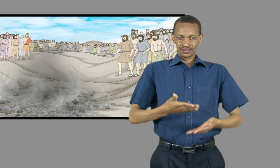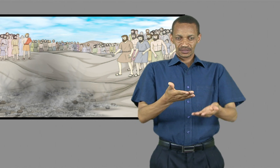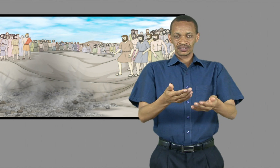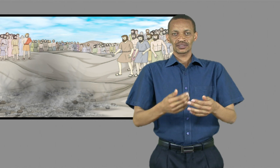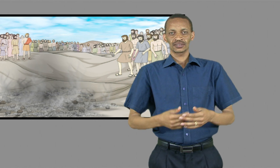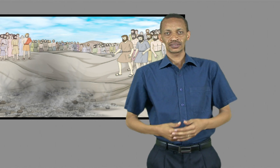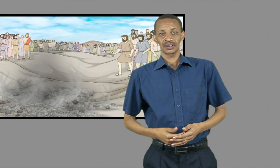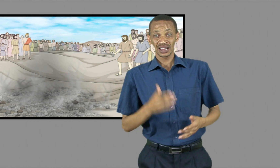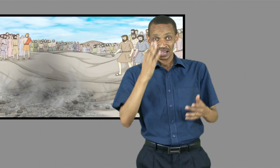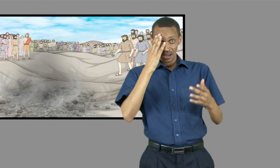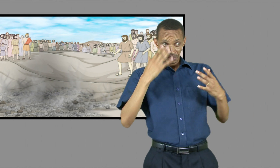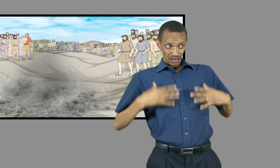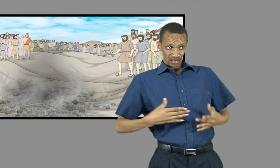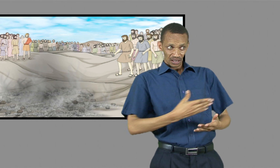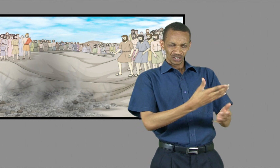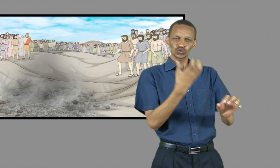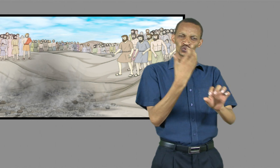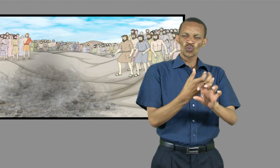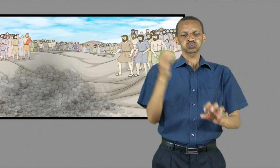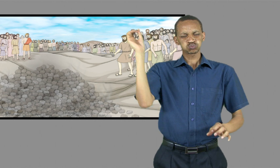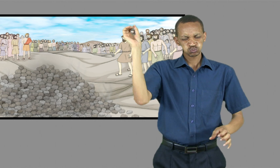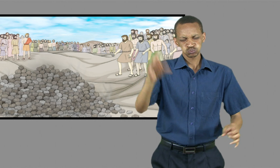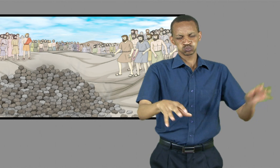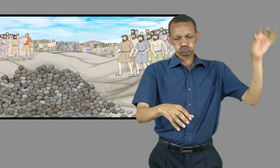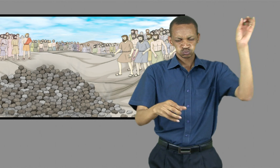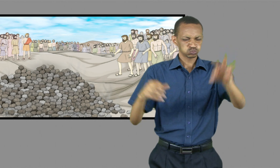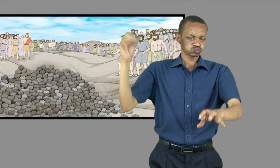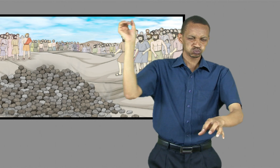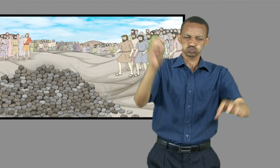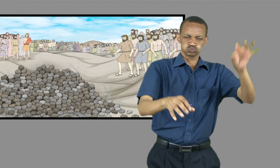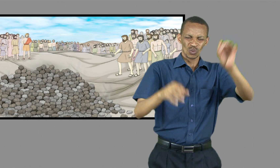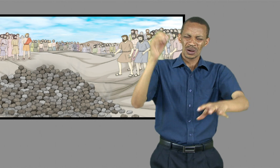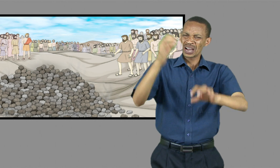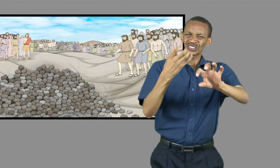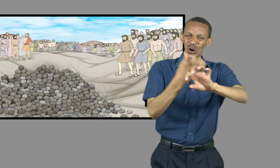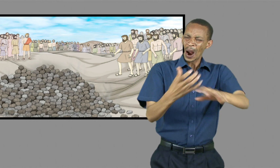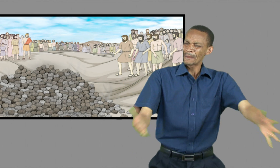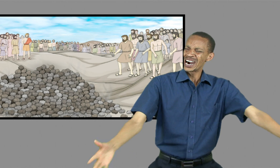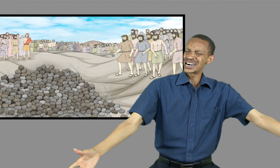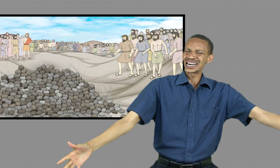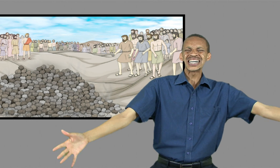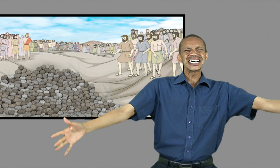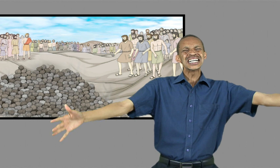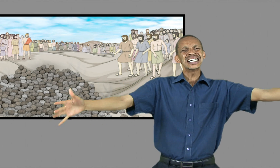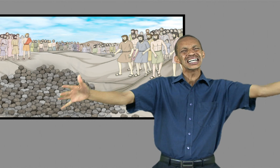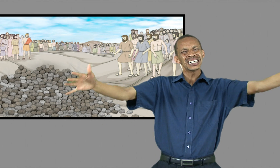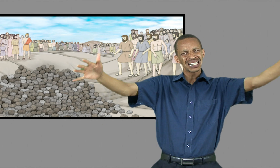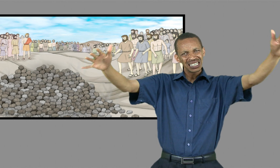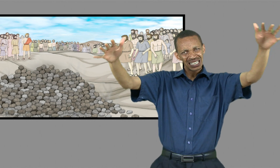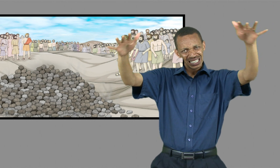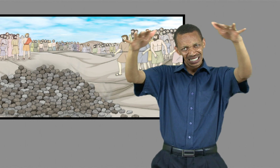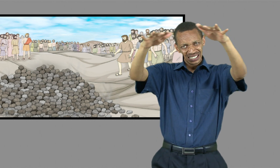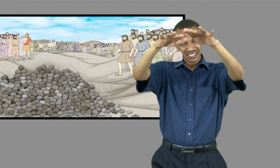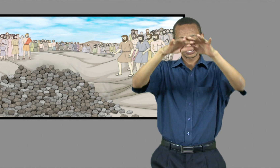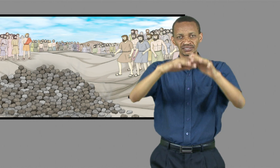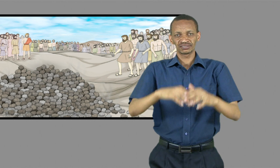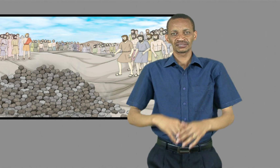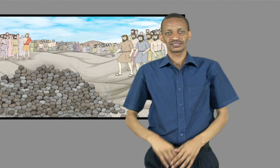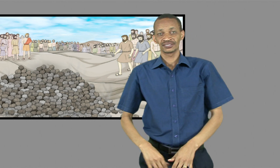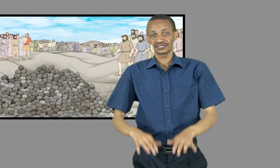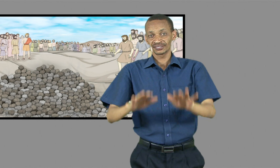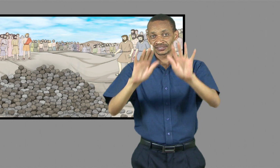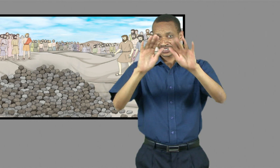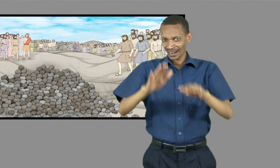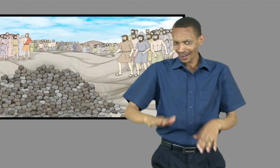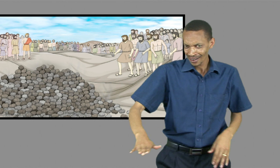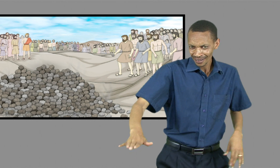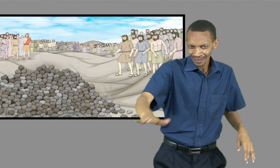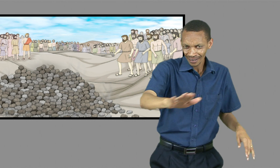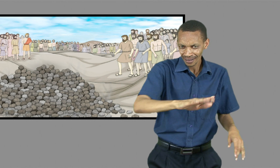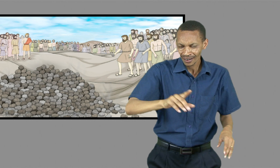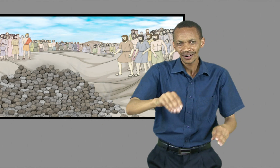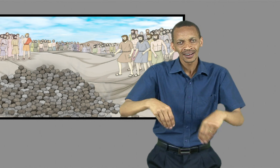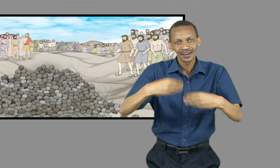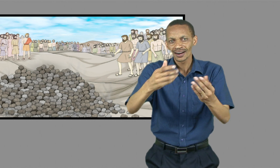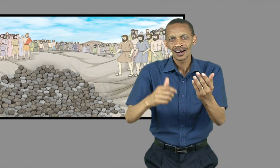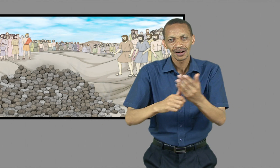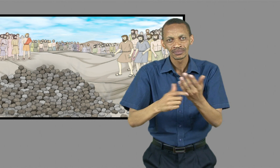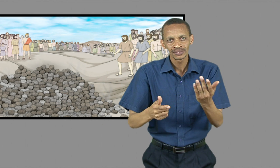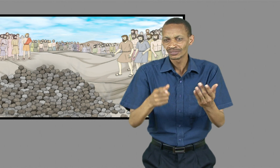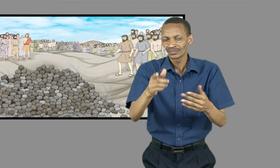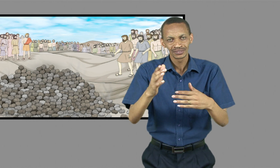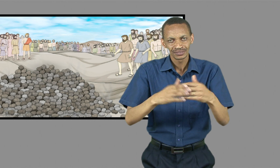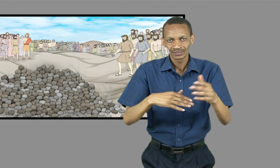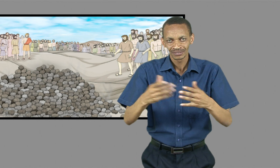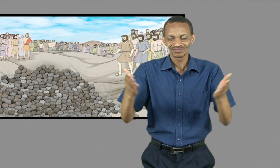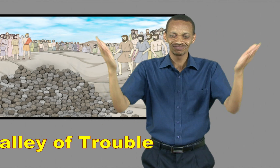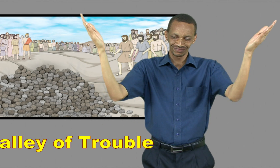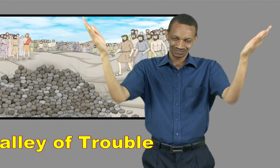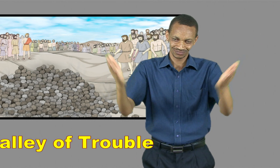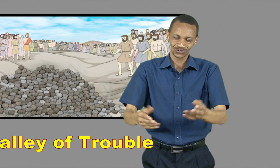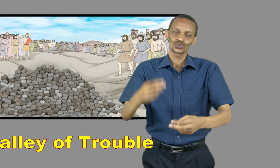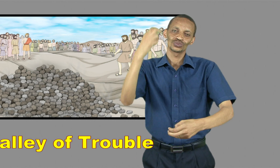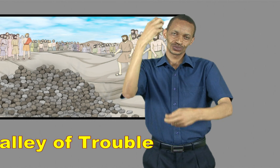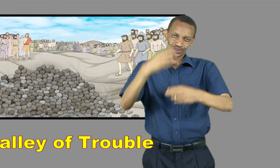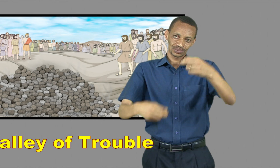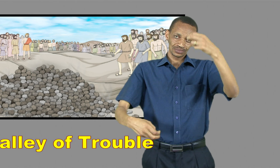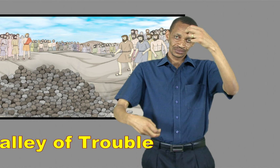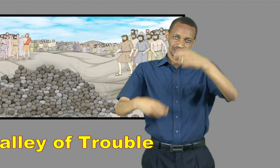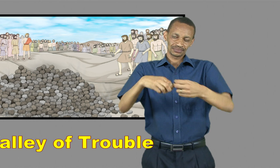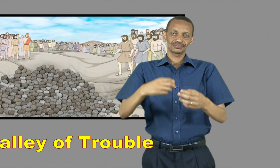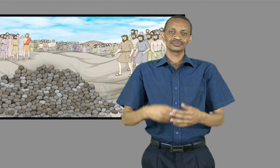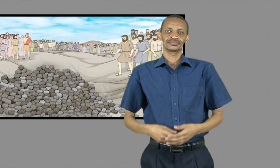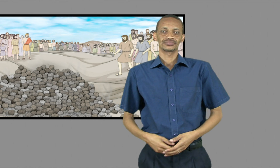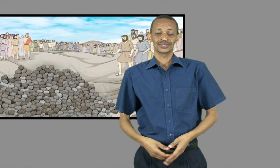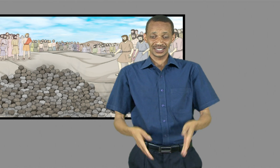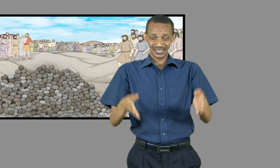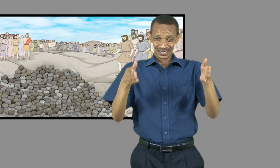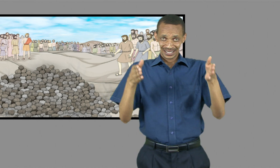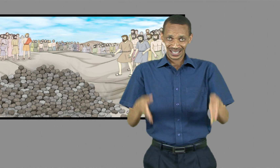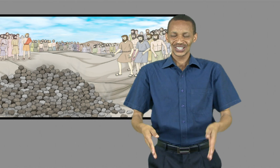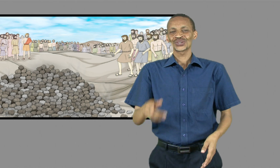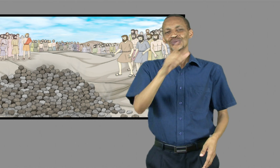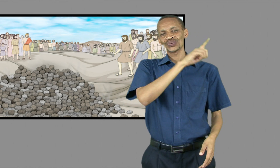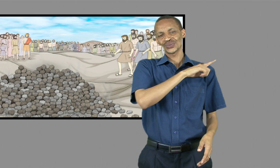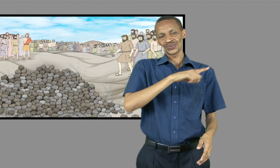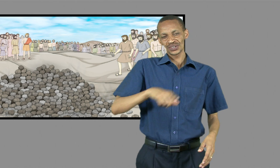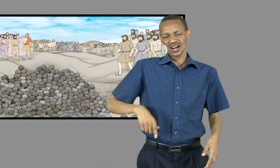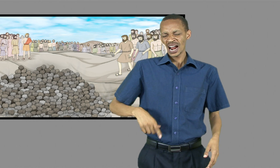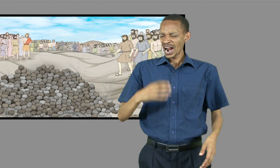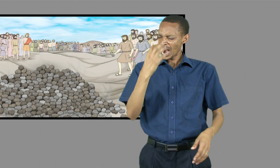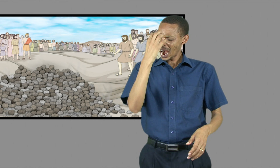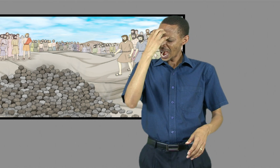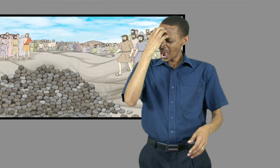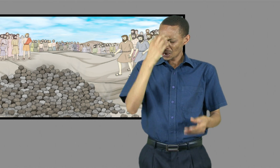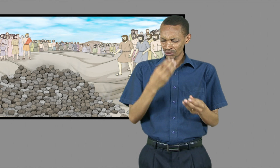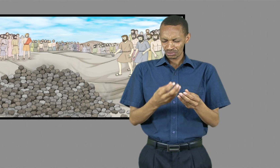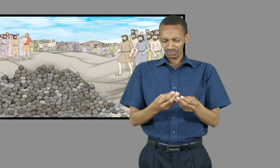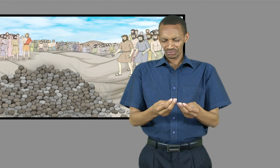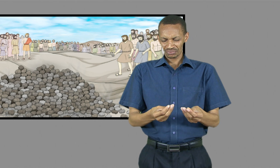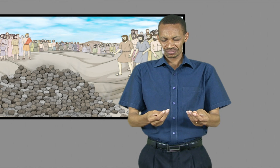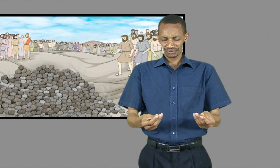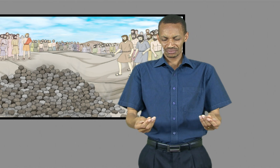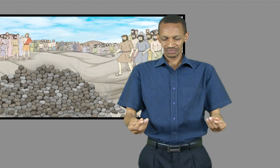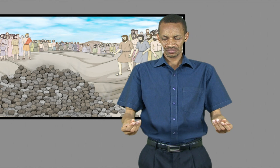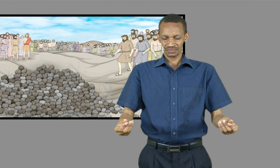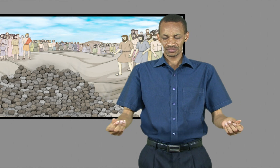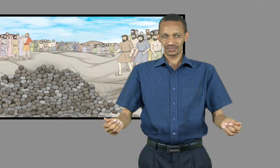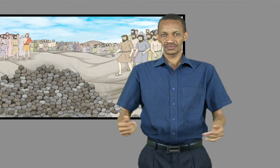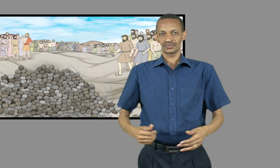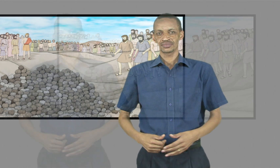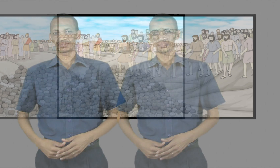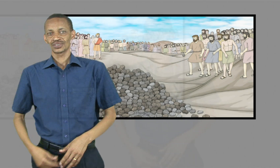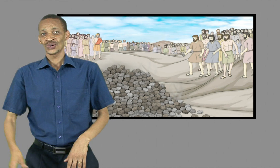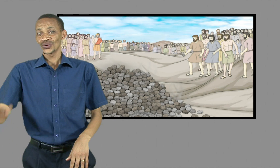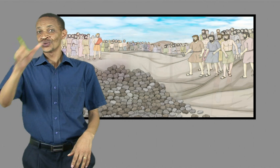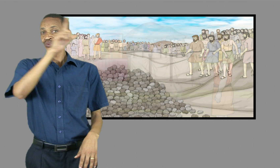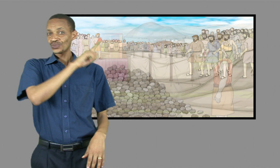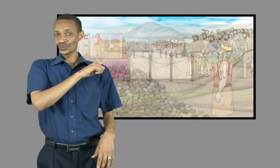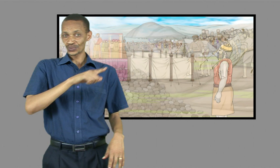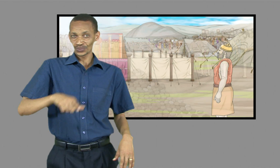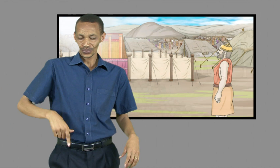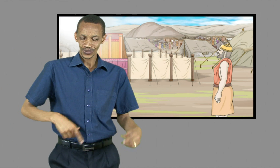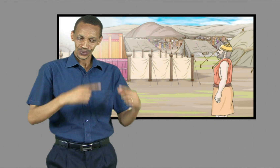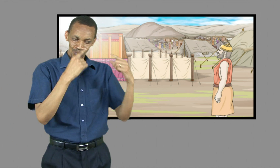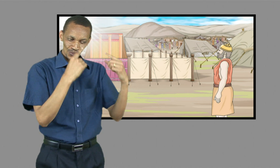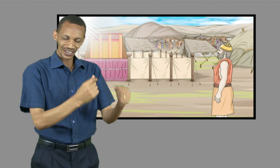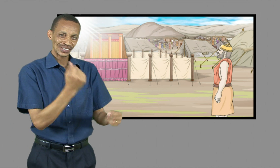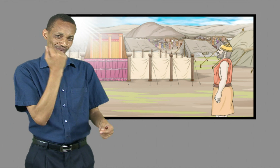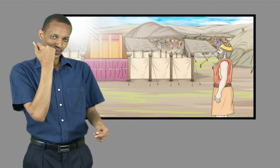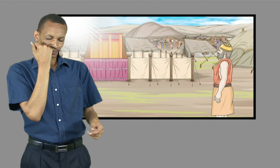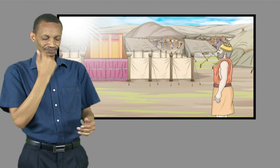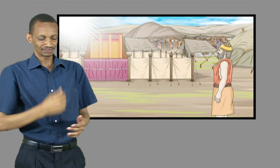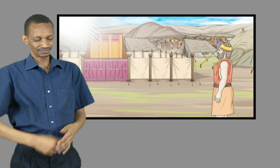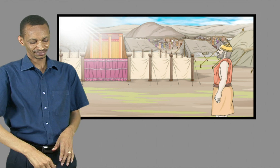And they heaped over Achan a large pile of rocks that remains to this day. So the LORD turned from His burning anger. Therefore that place is called the Valley of Achor to this day.